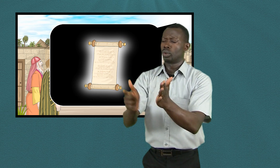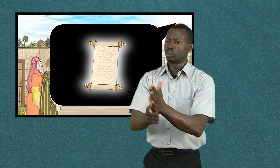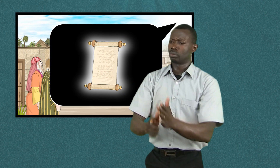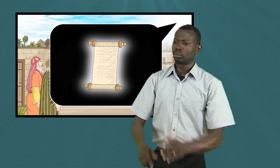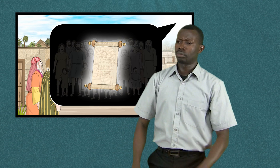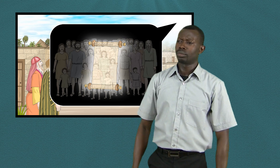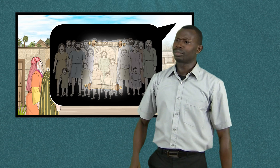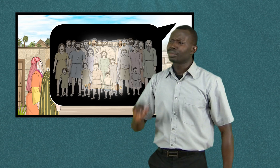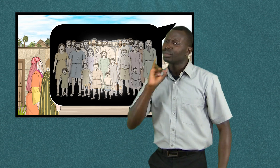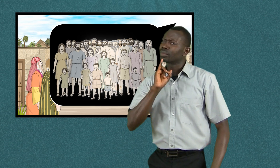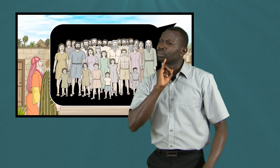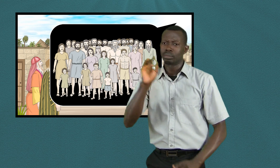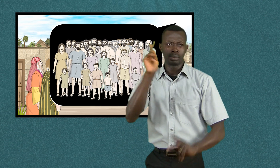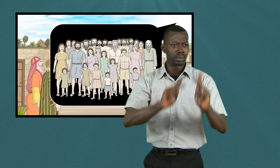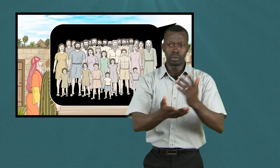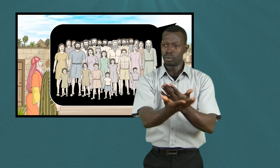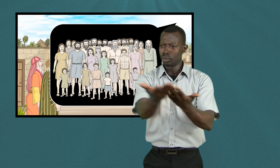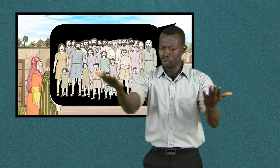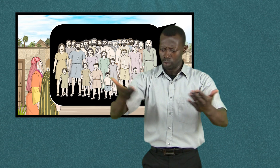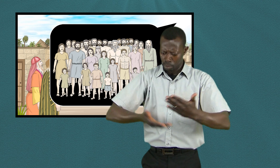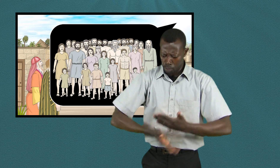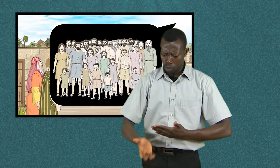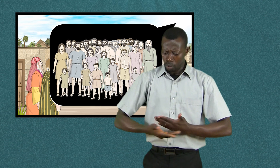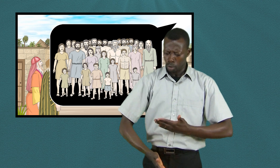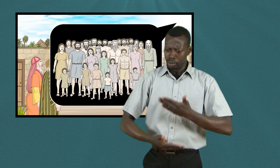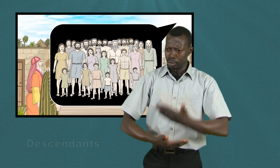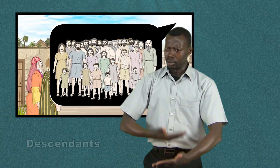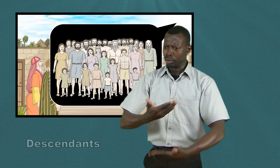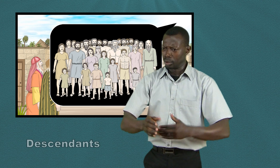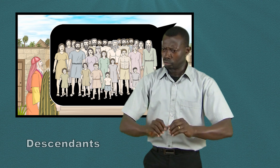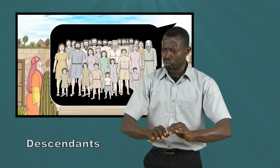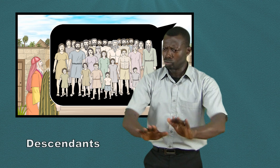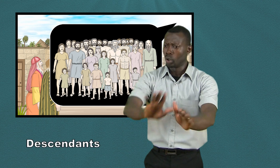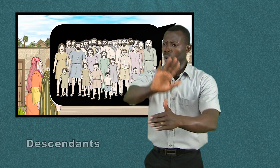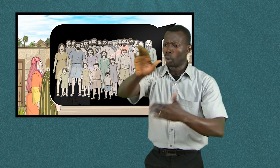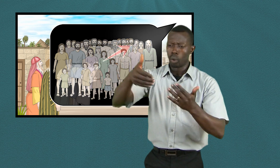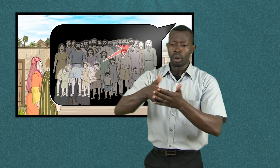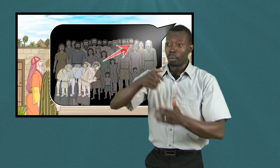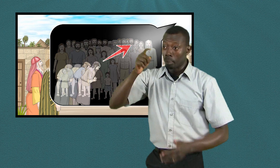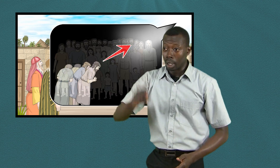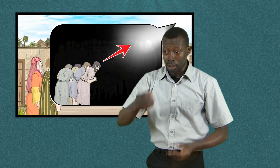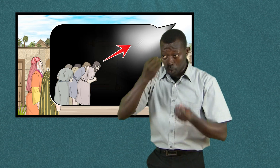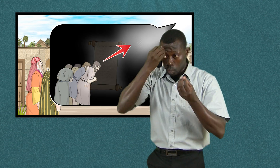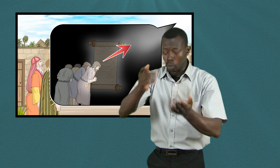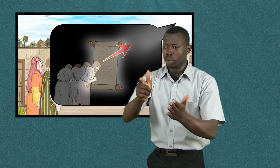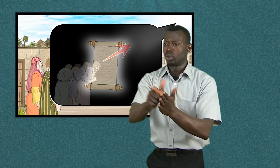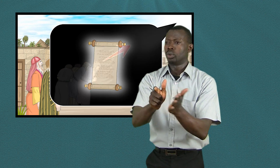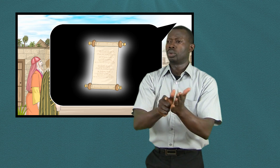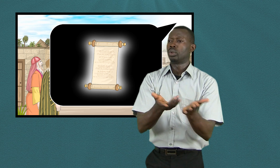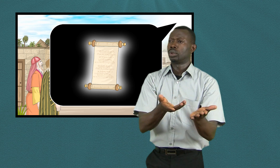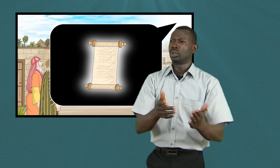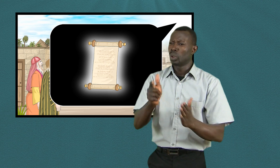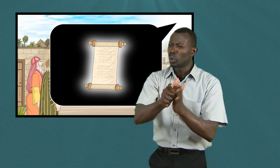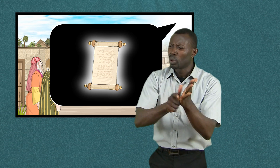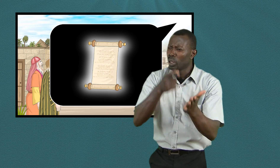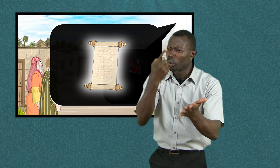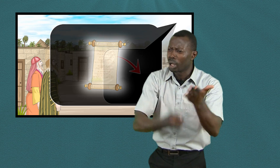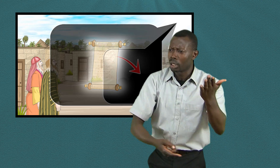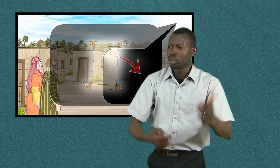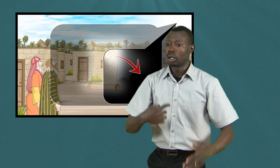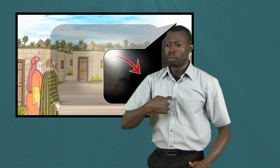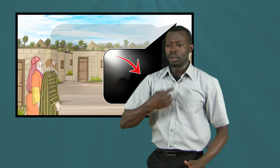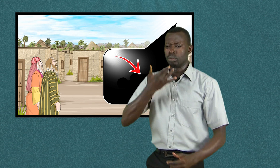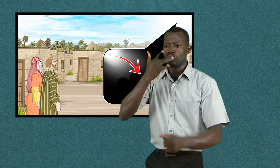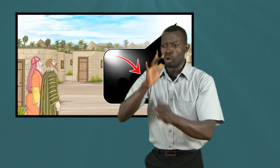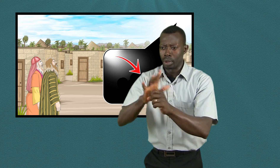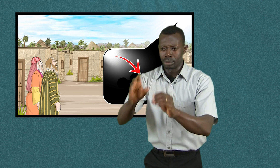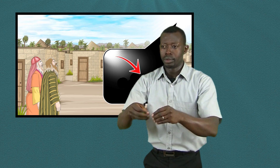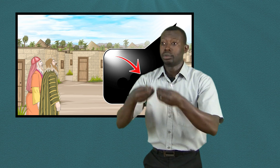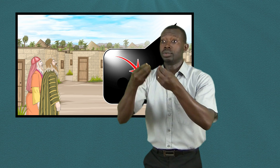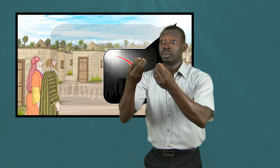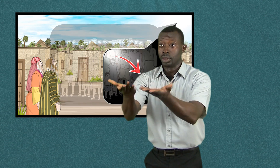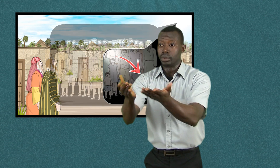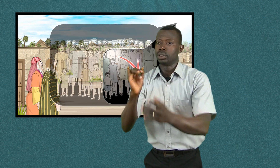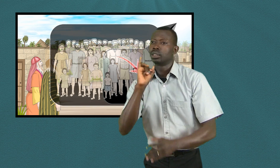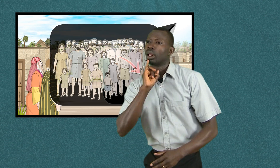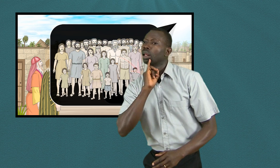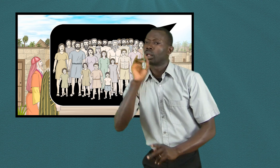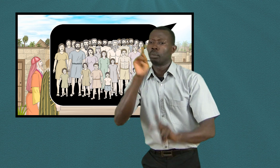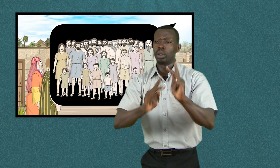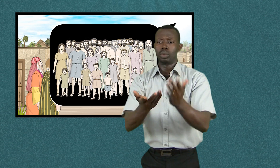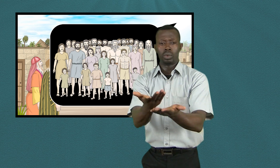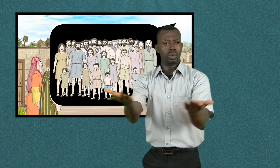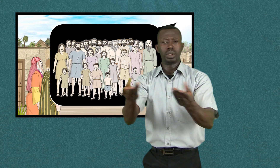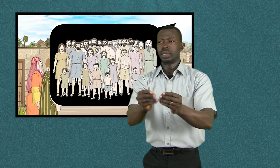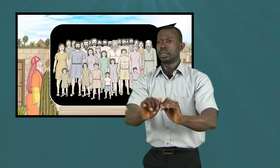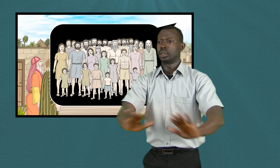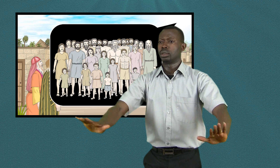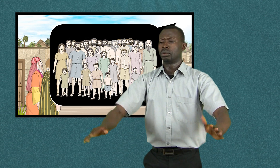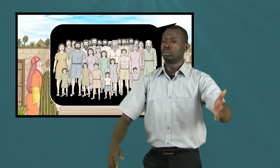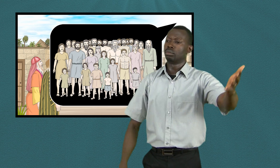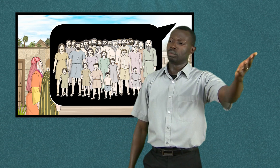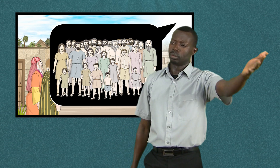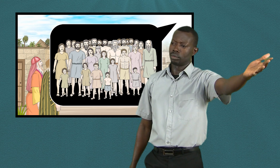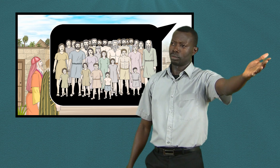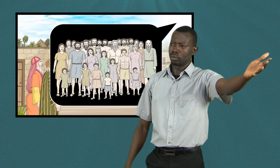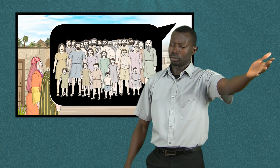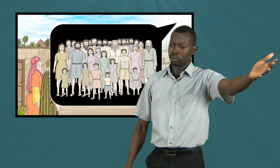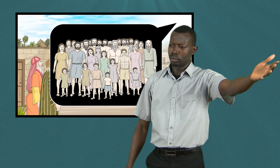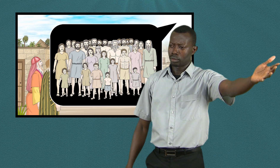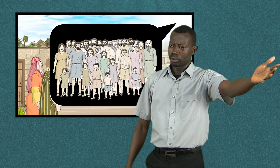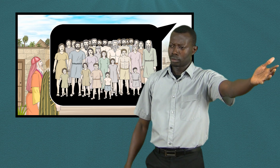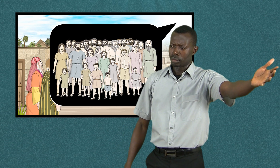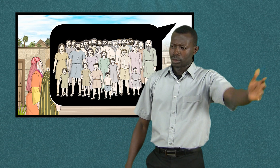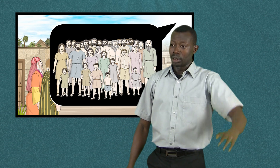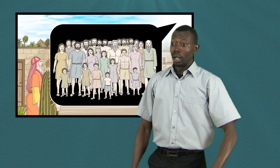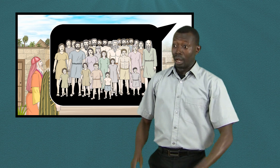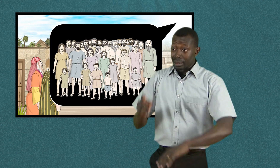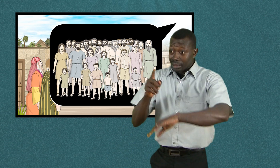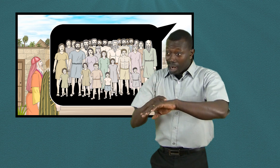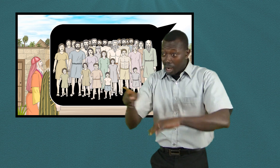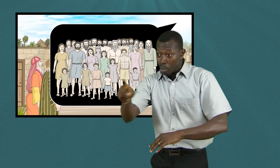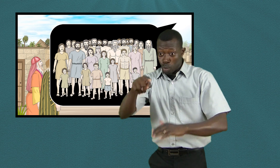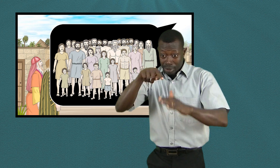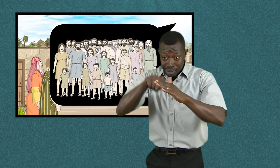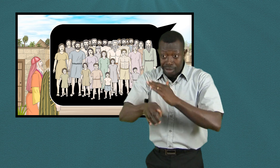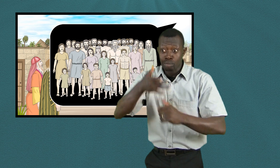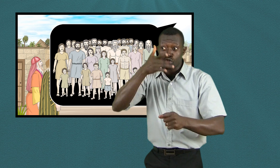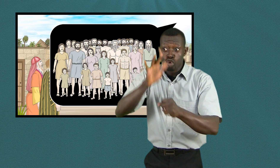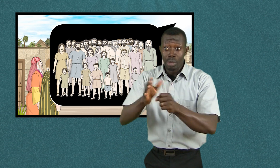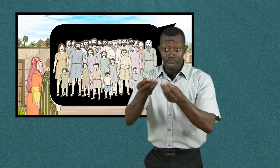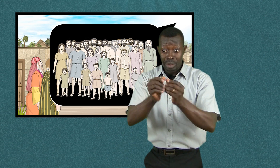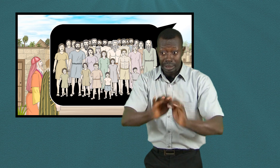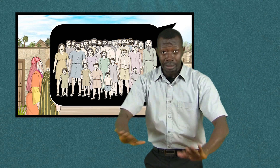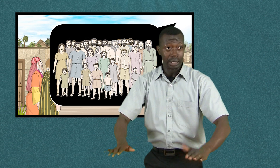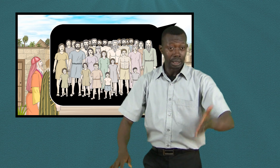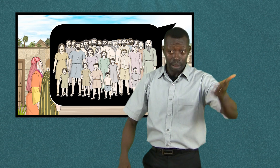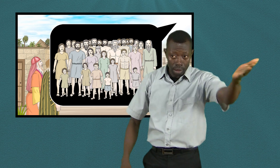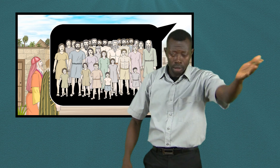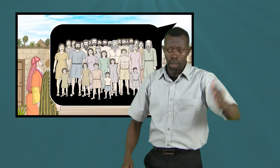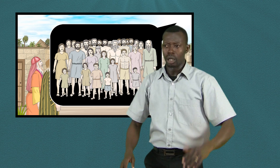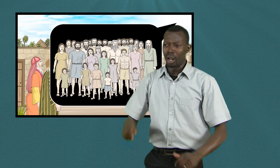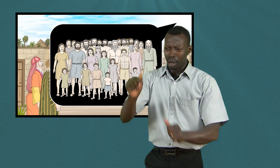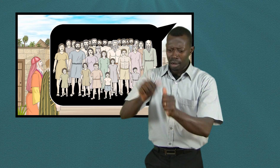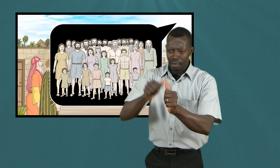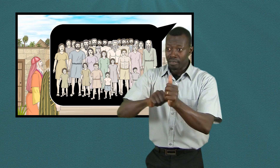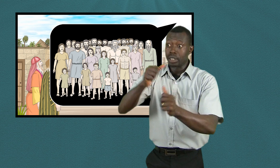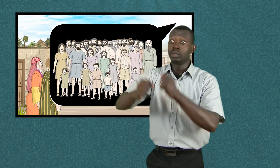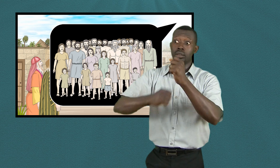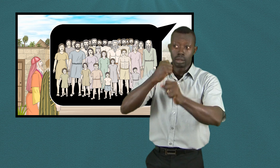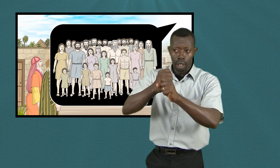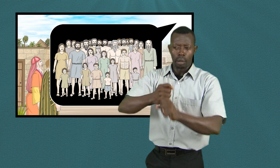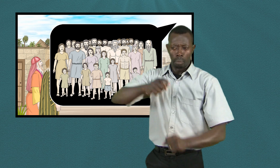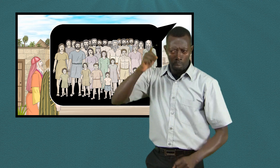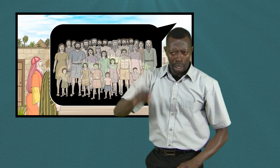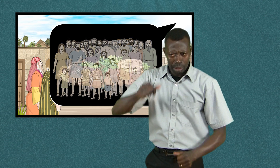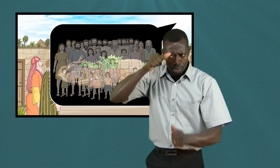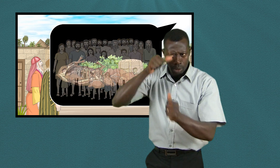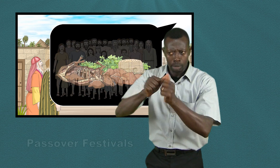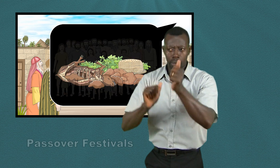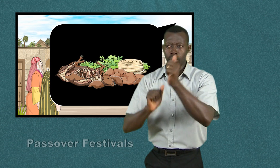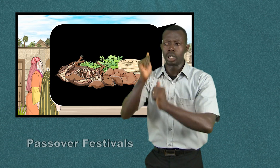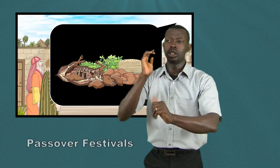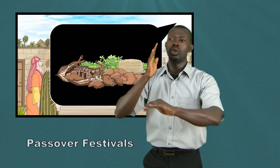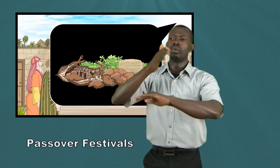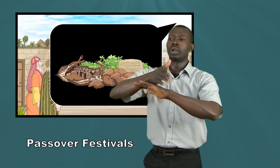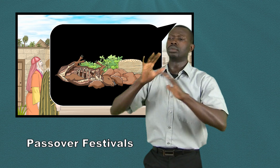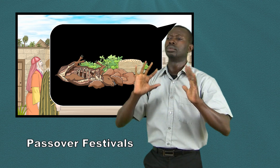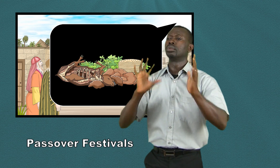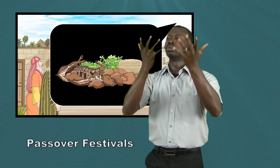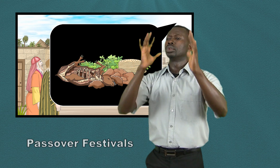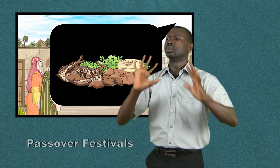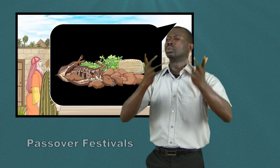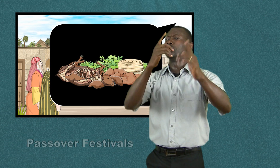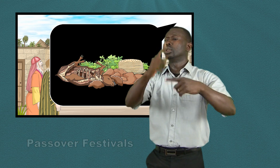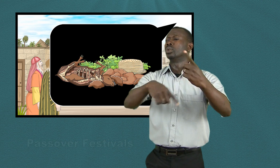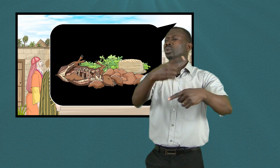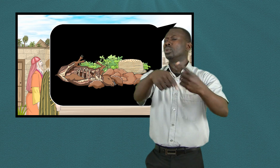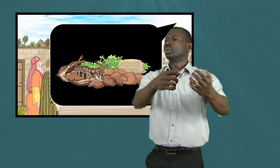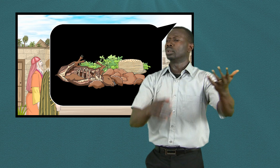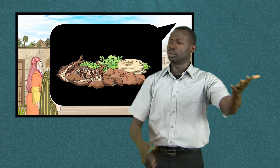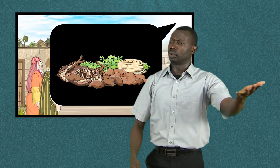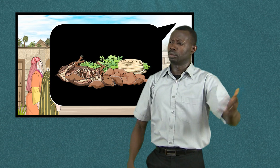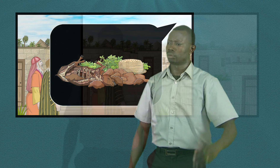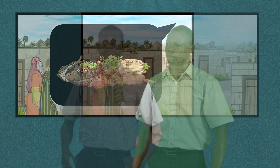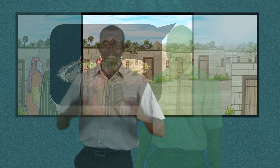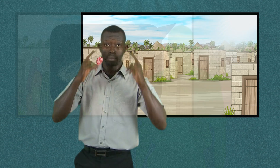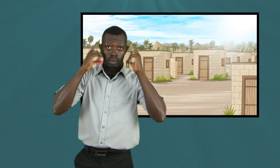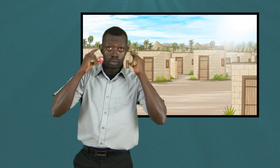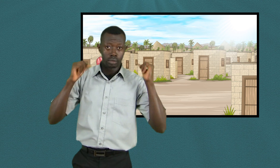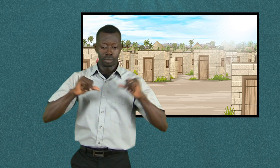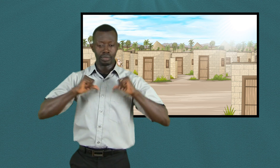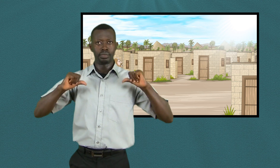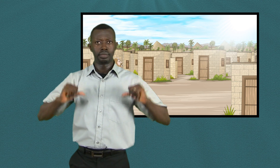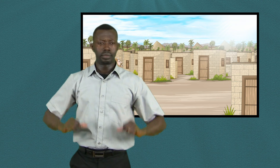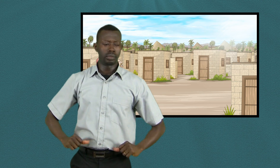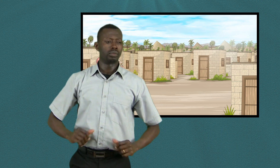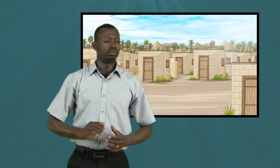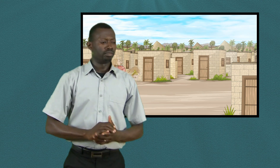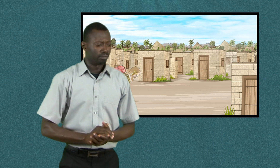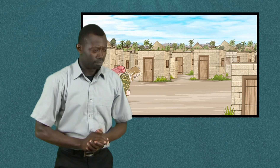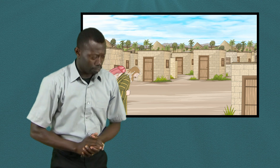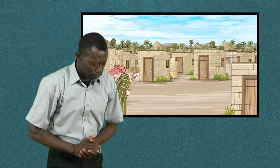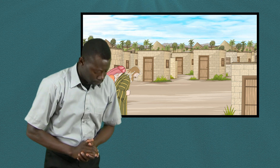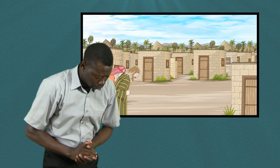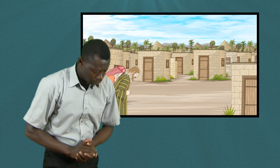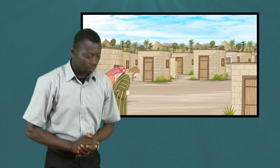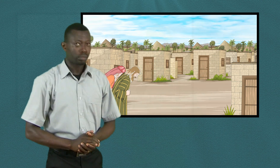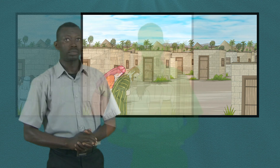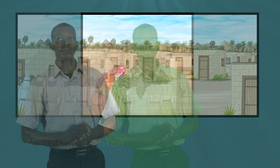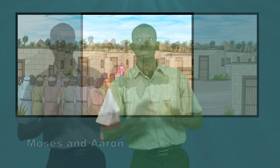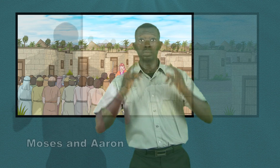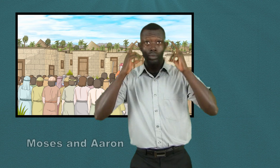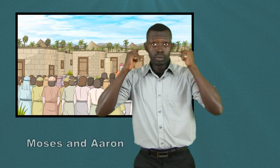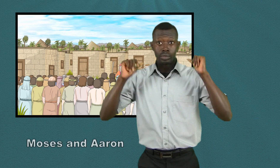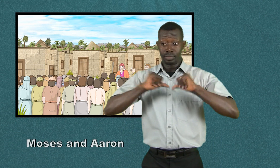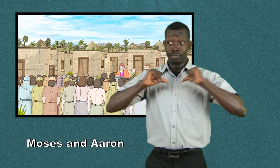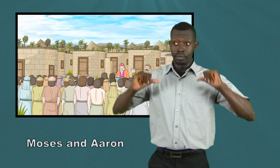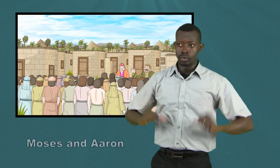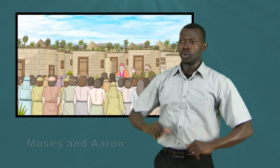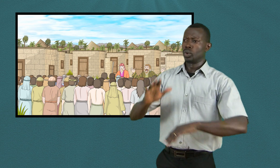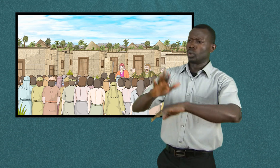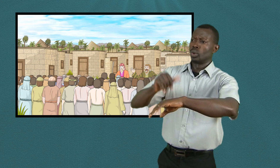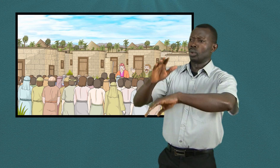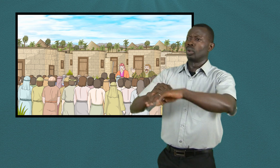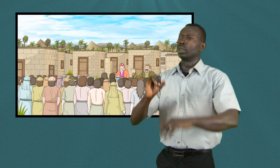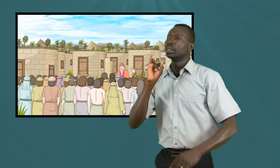And this day will be a memorial for you, and you are to celebrate it as a feast to the LORD, as a permanent statute for the generations to come.